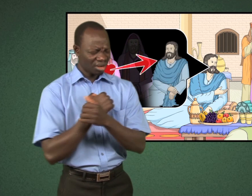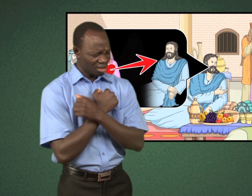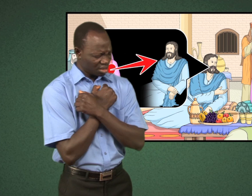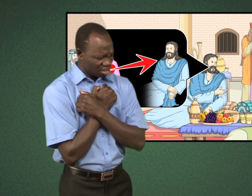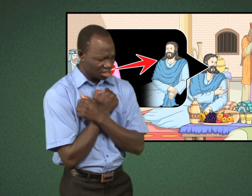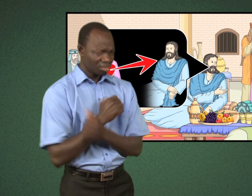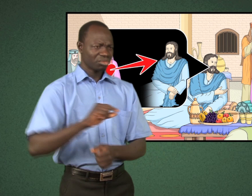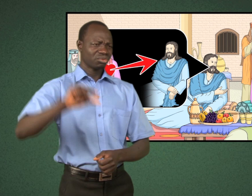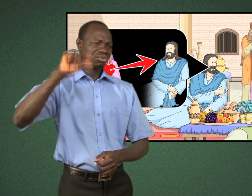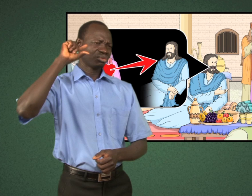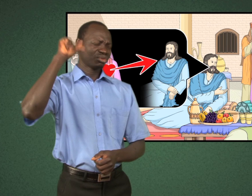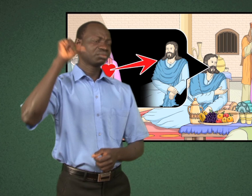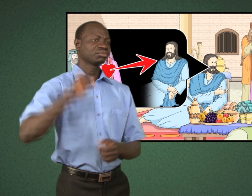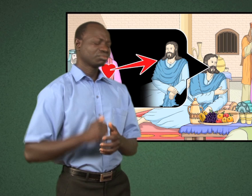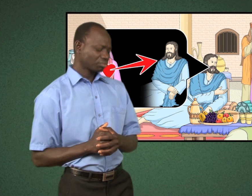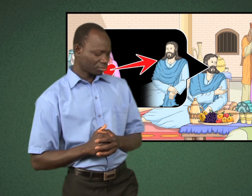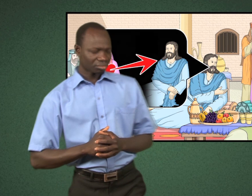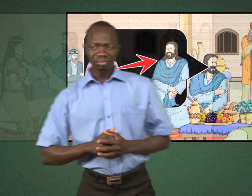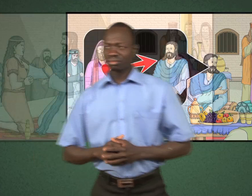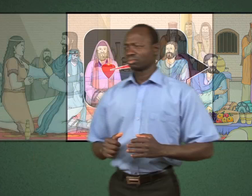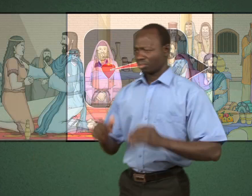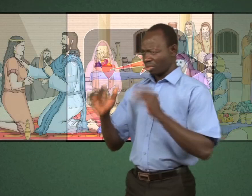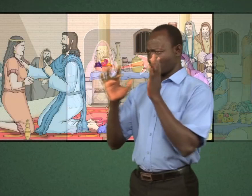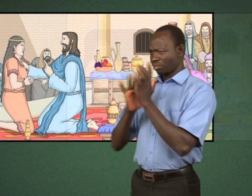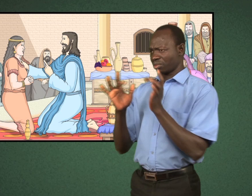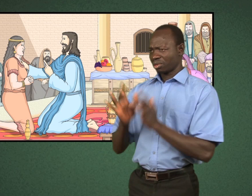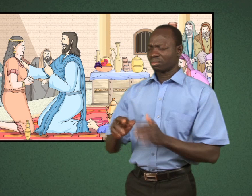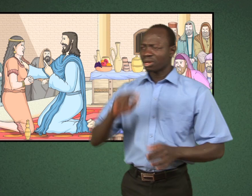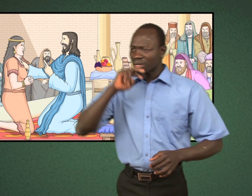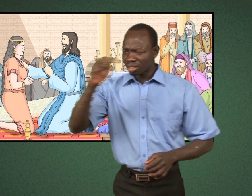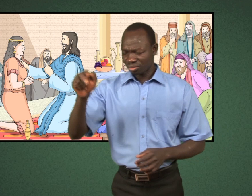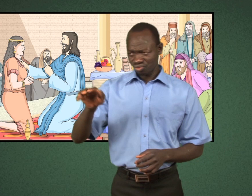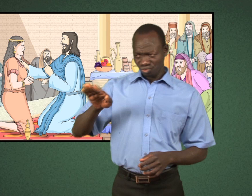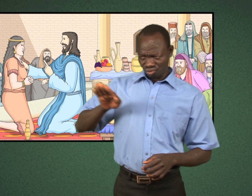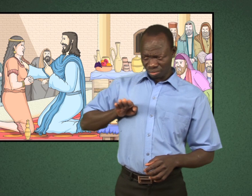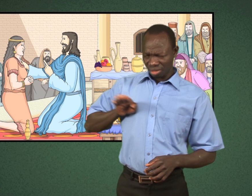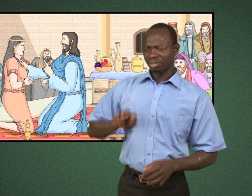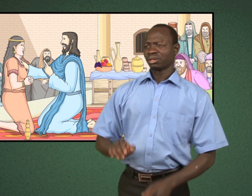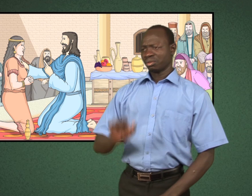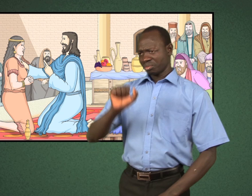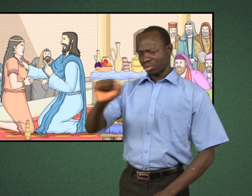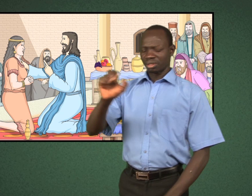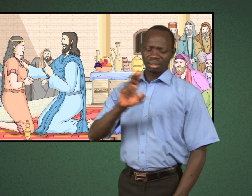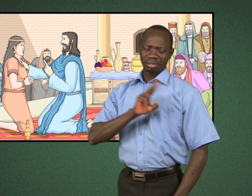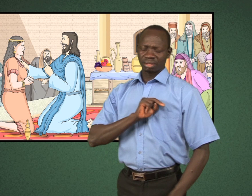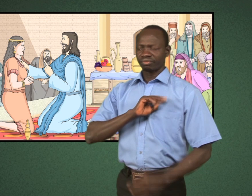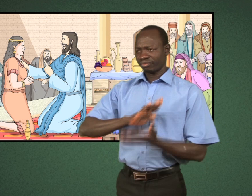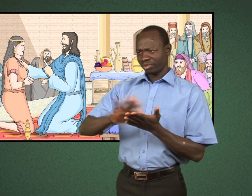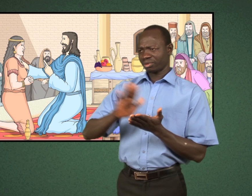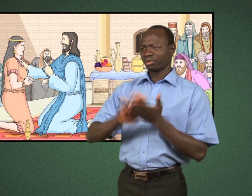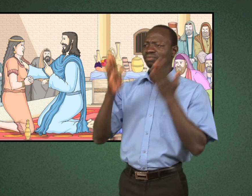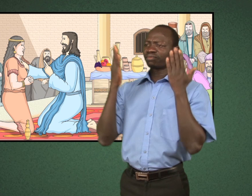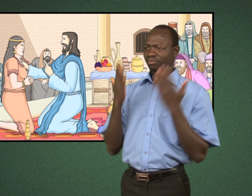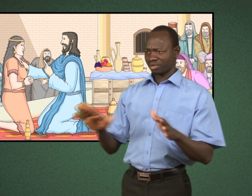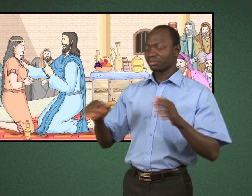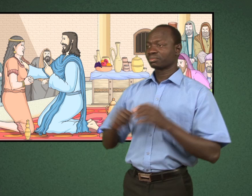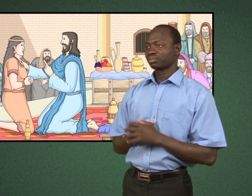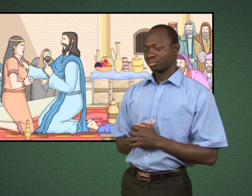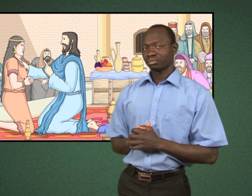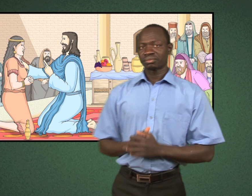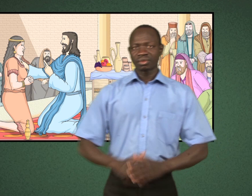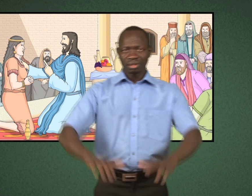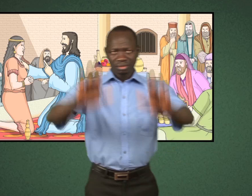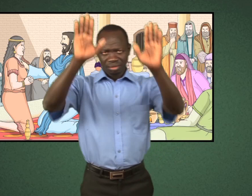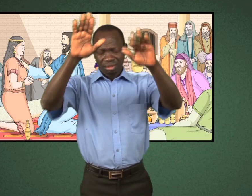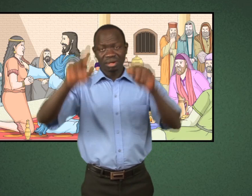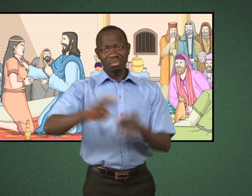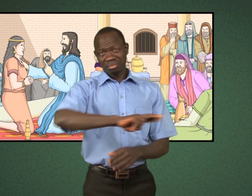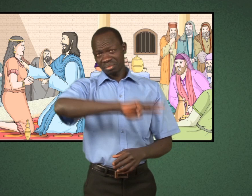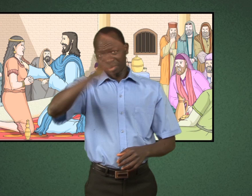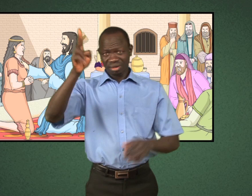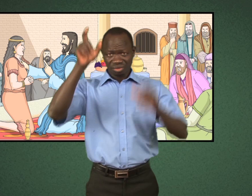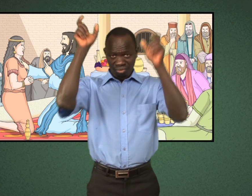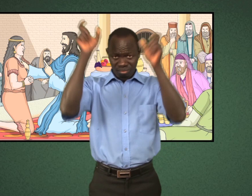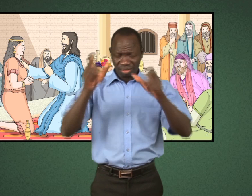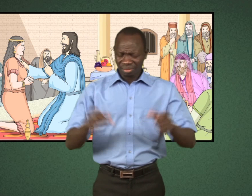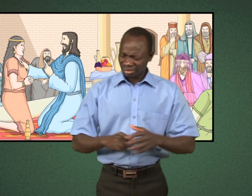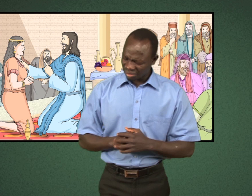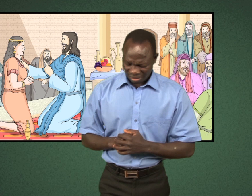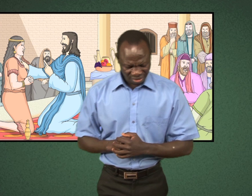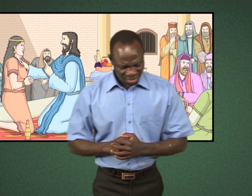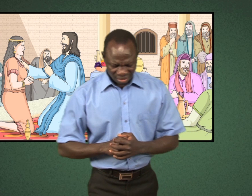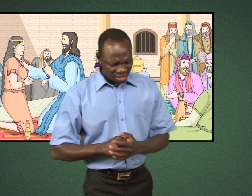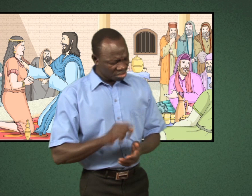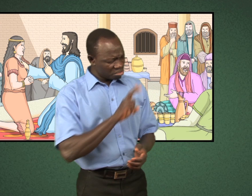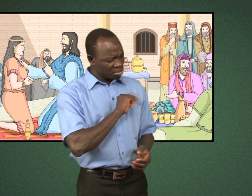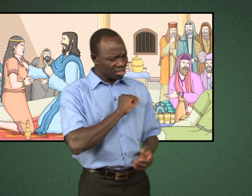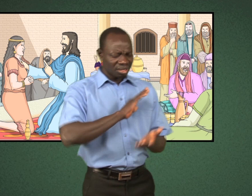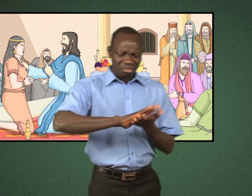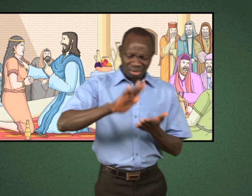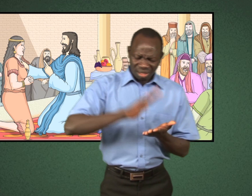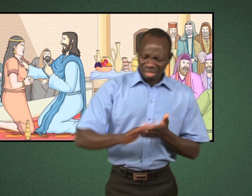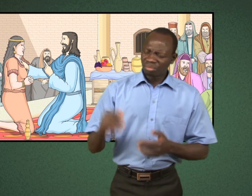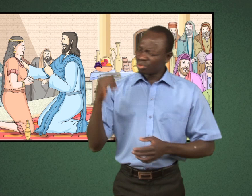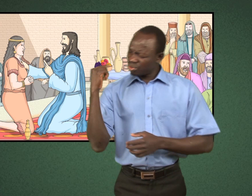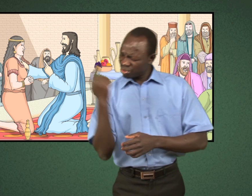Then Jesus said to her, “Your sins are forgiven.”